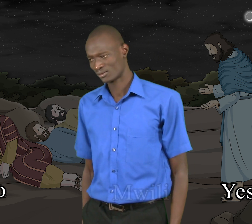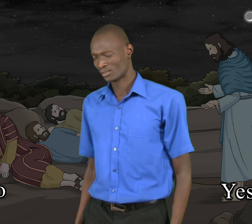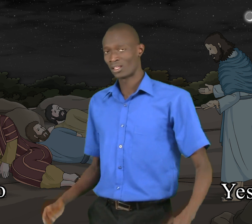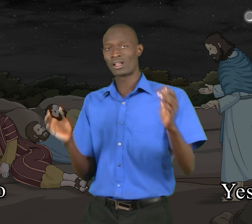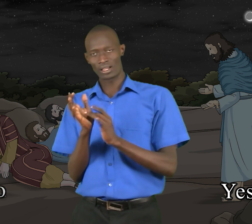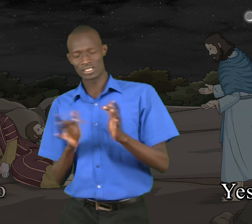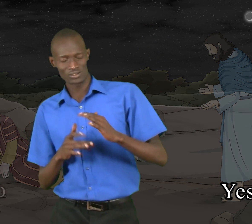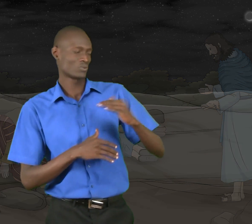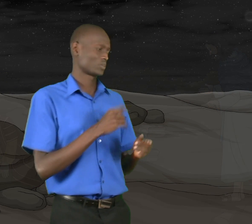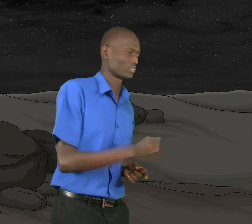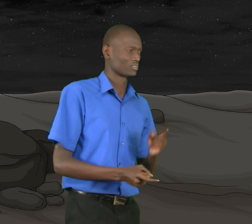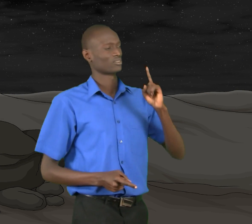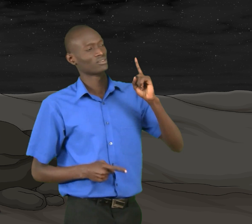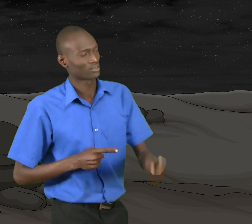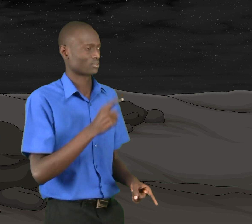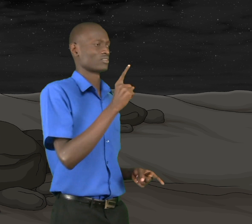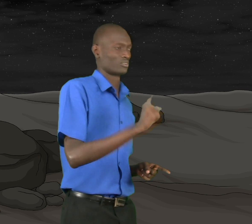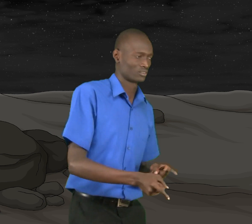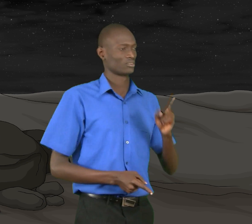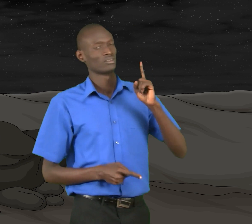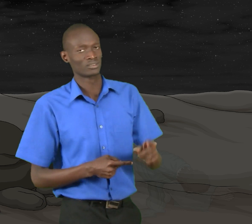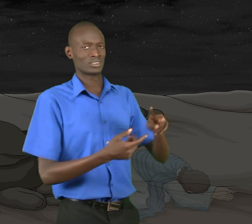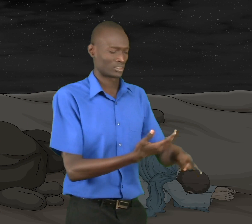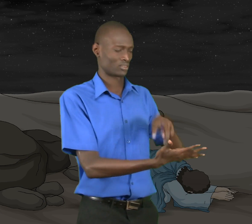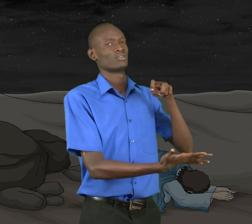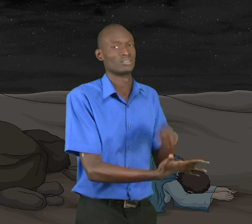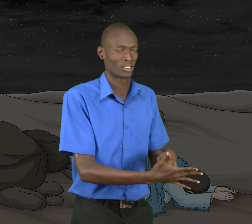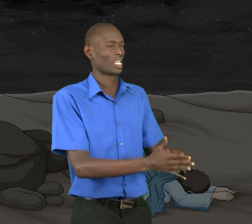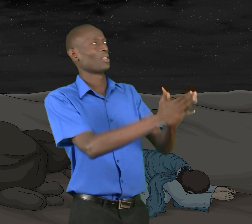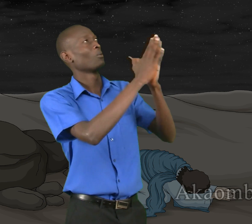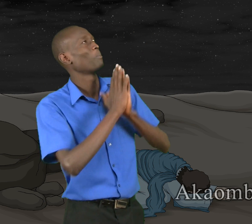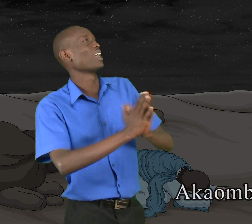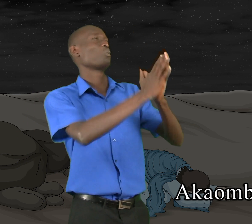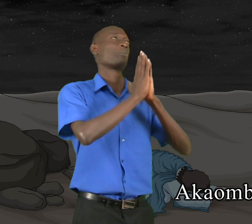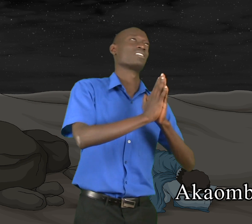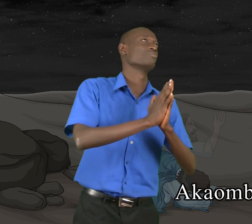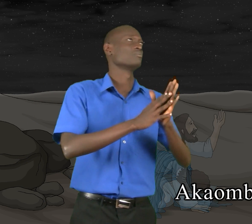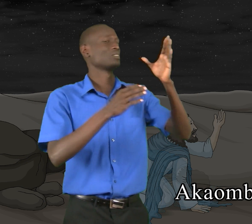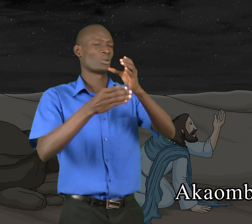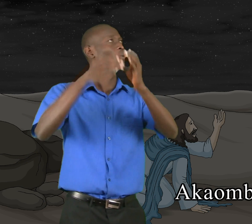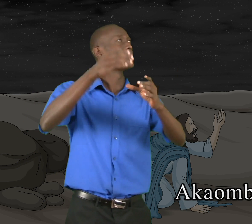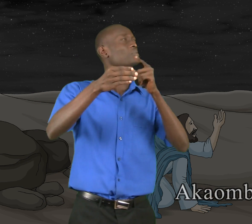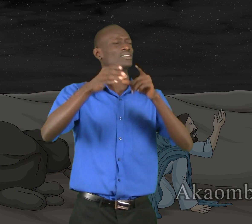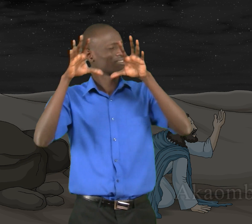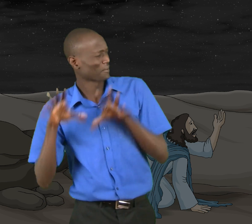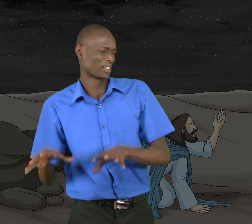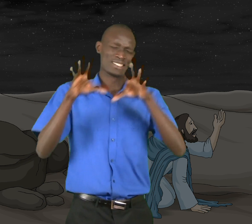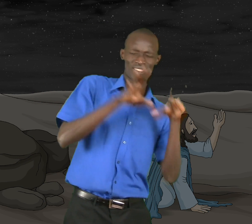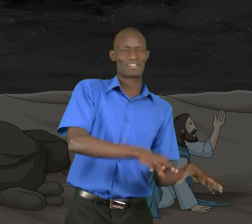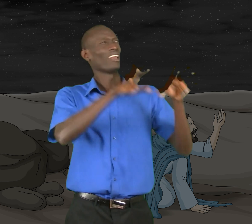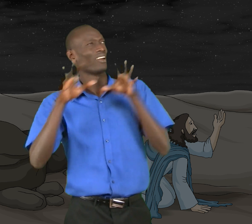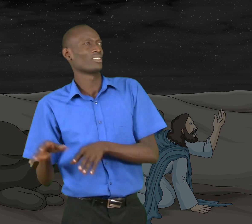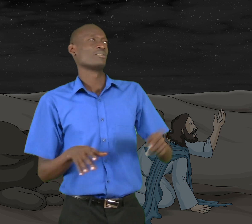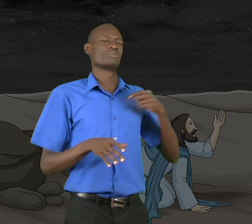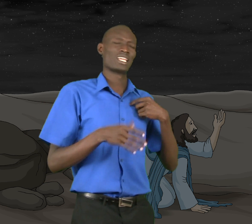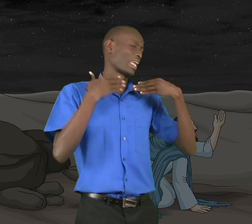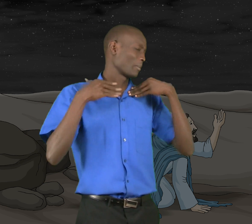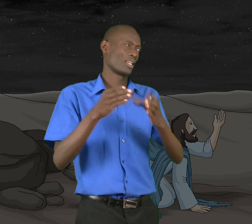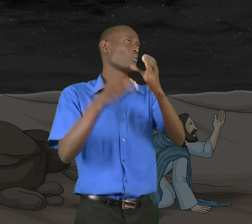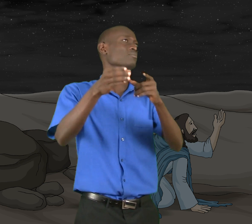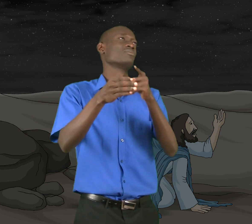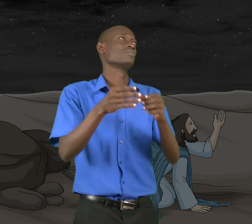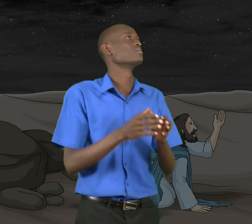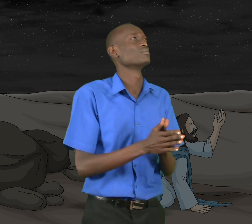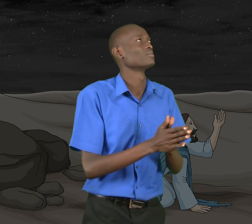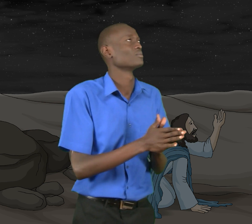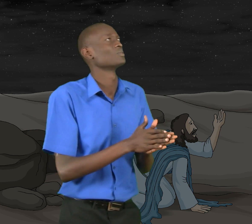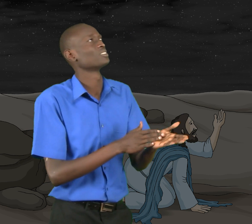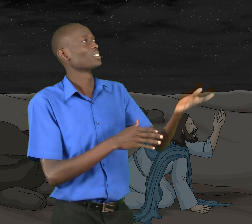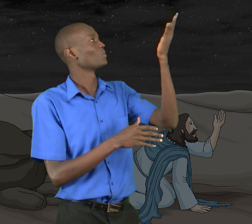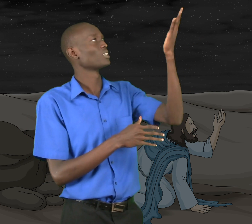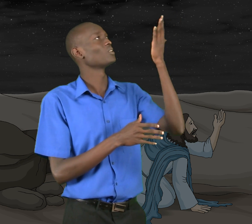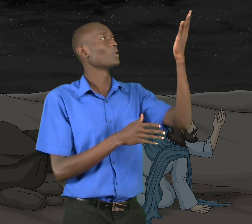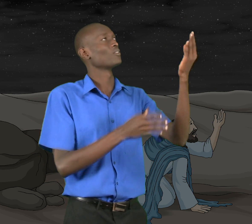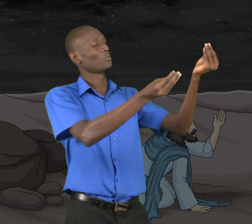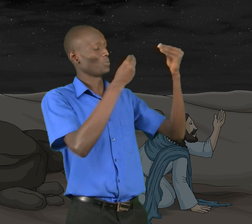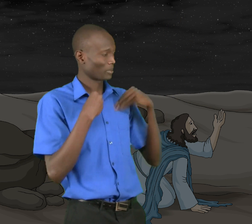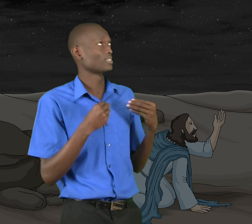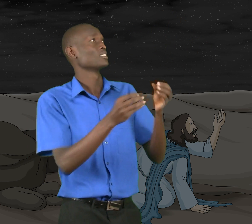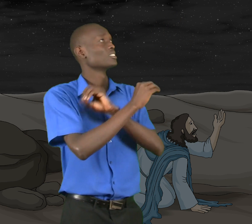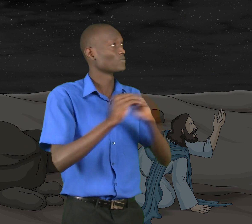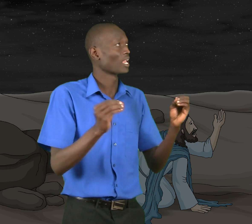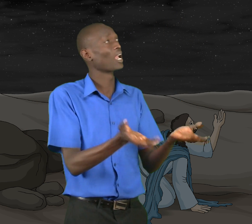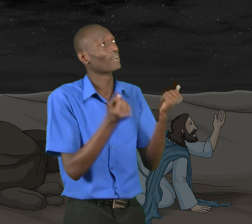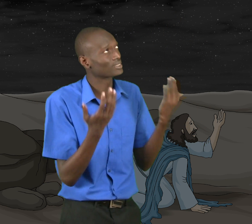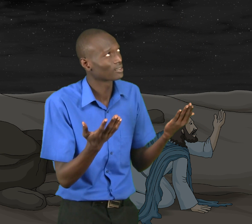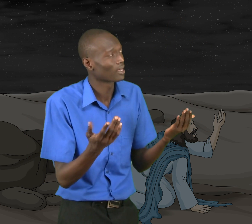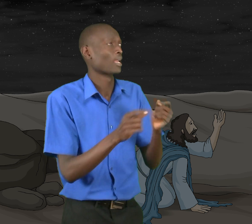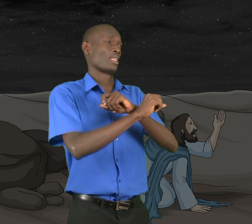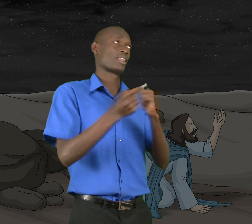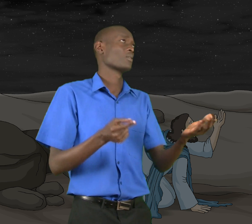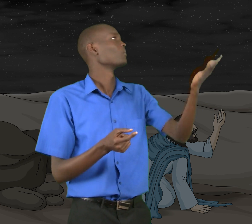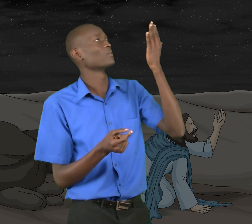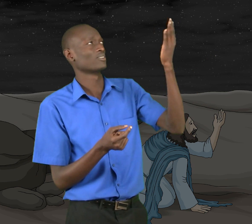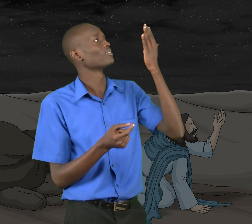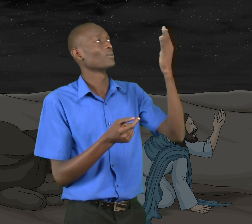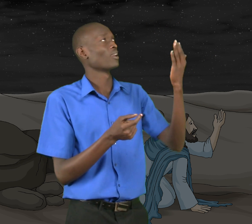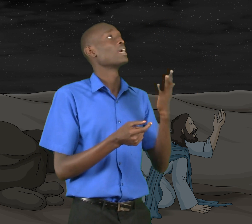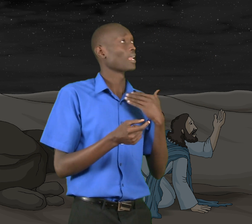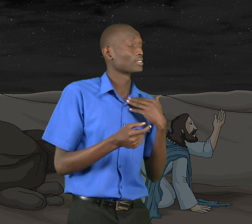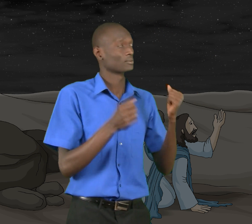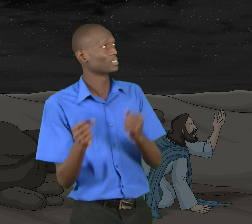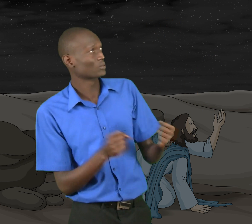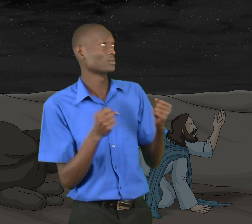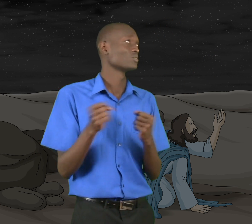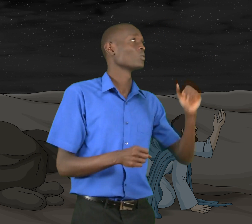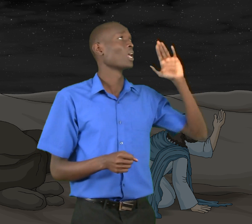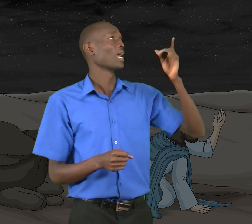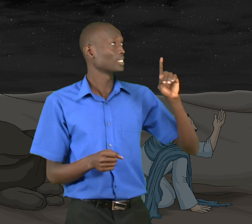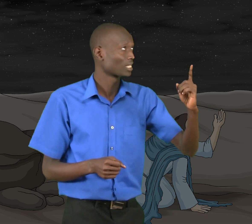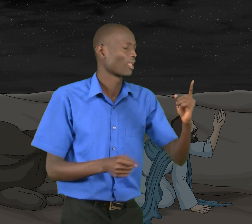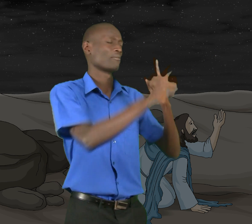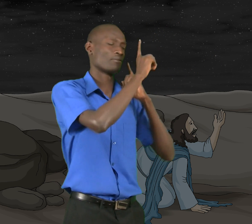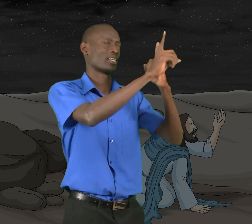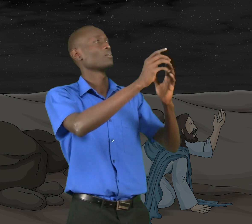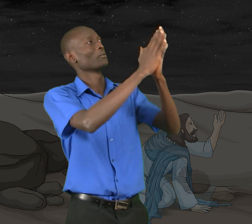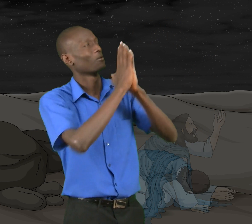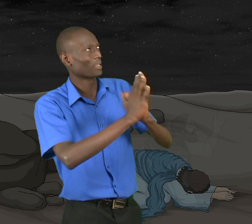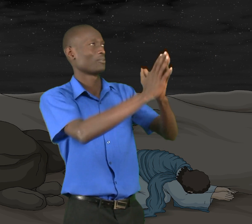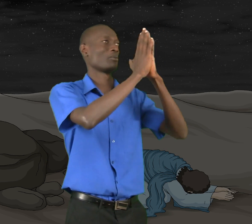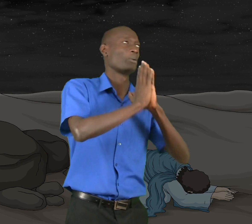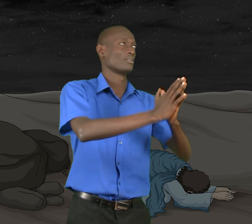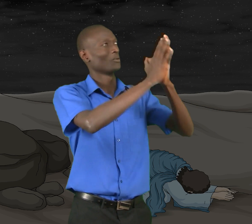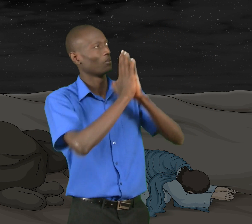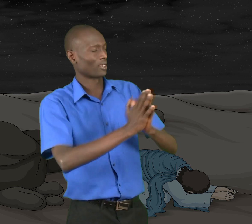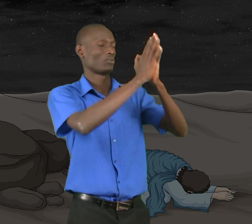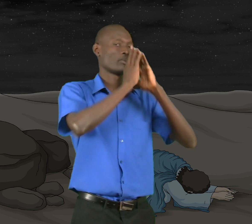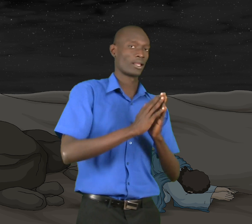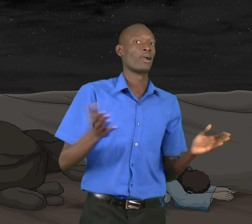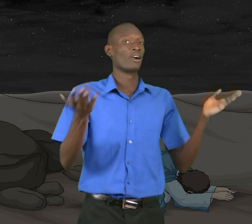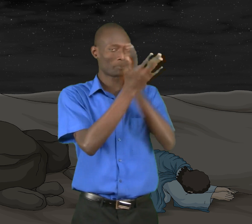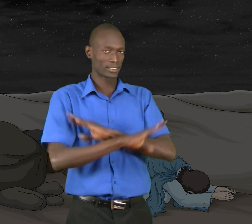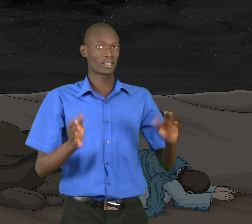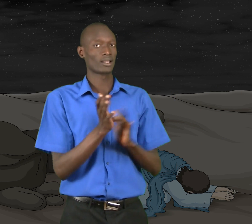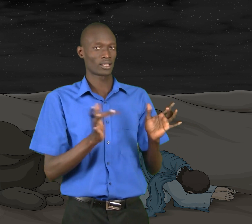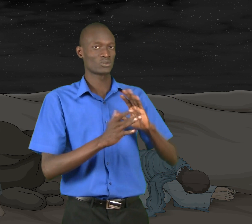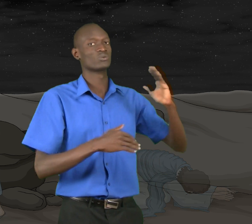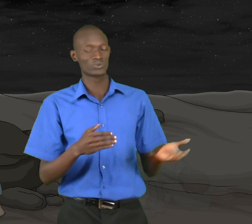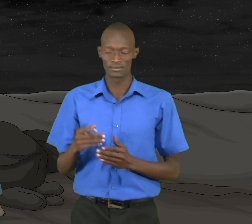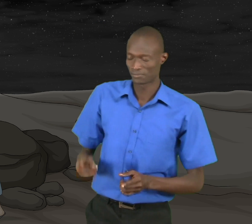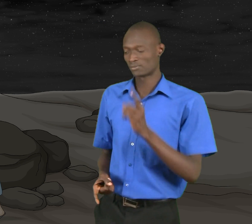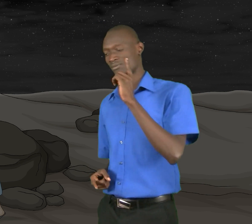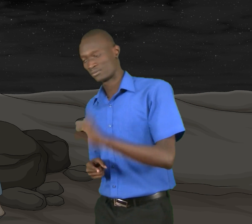A second time He went away and prayed, “My Father, if this cup cannot pass unless I drink it, may Your will be done.”